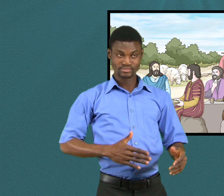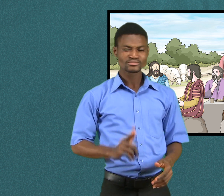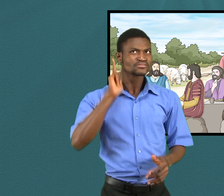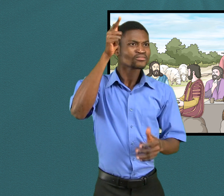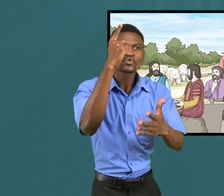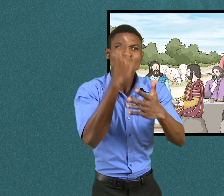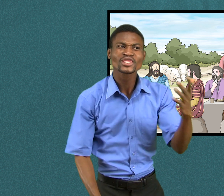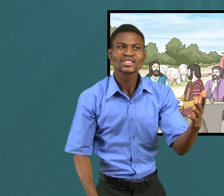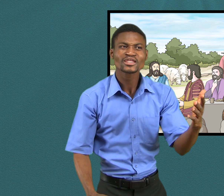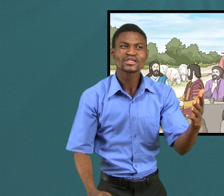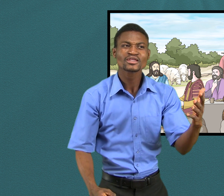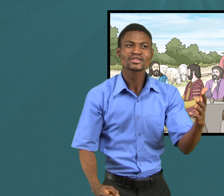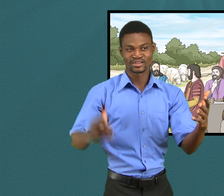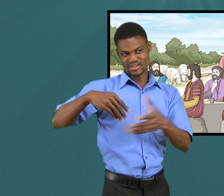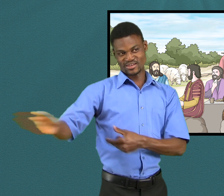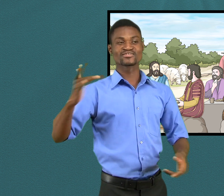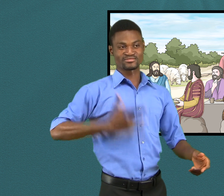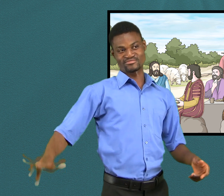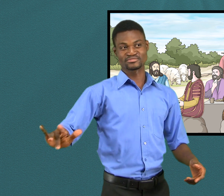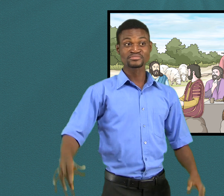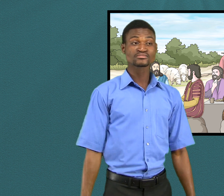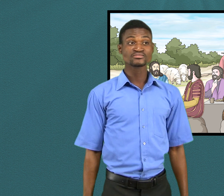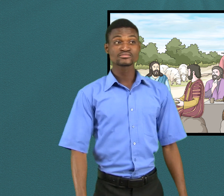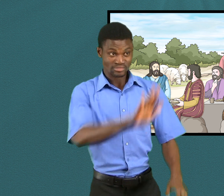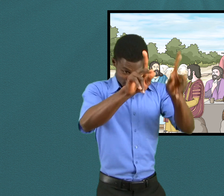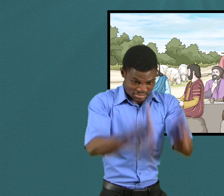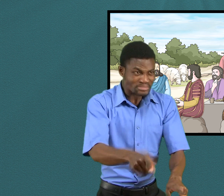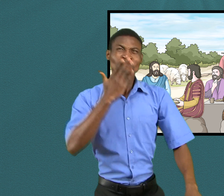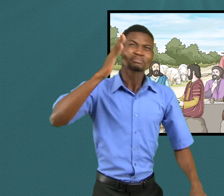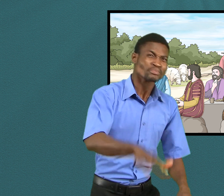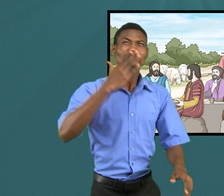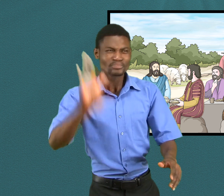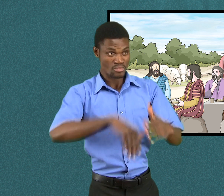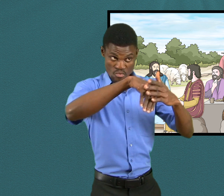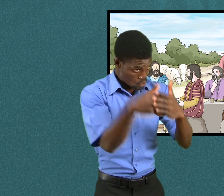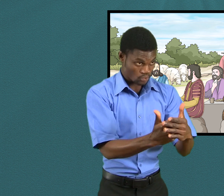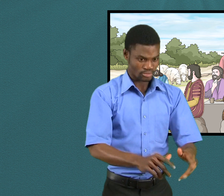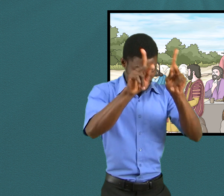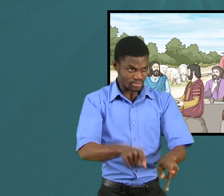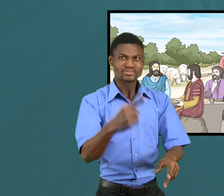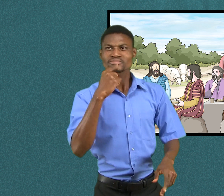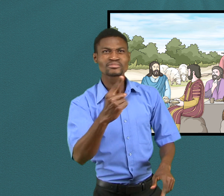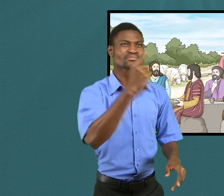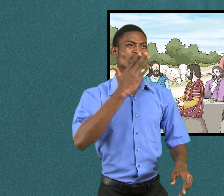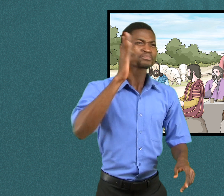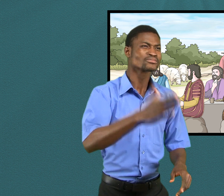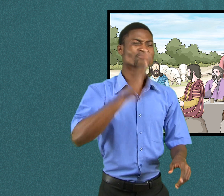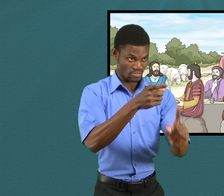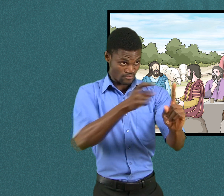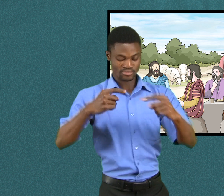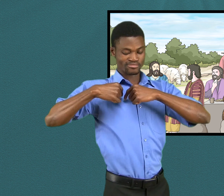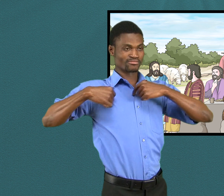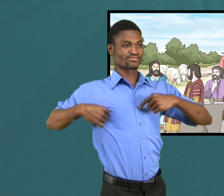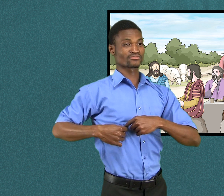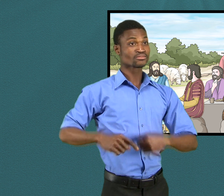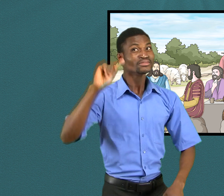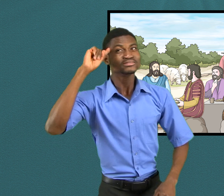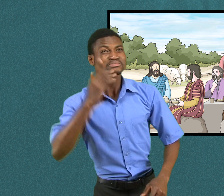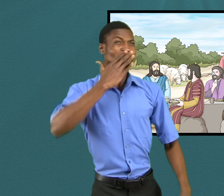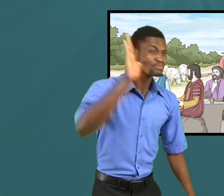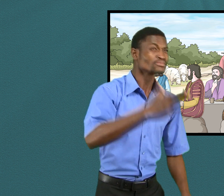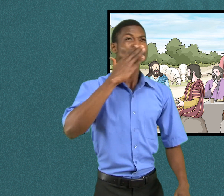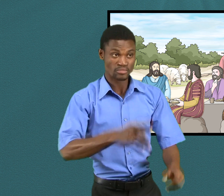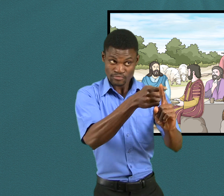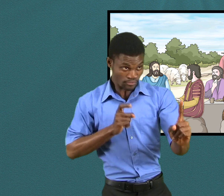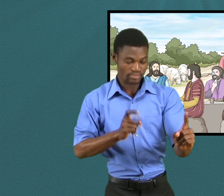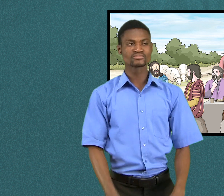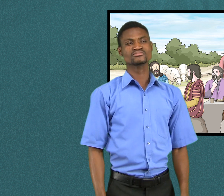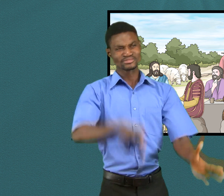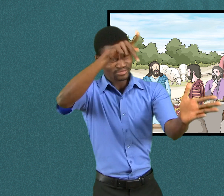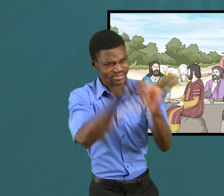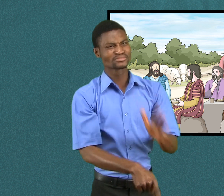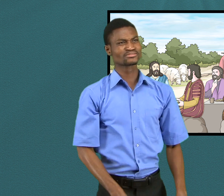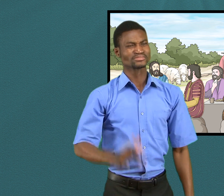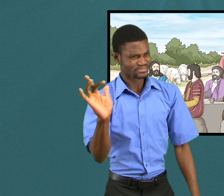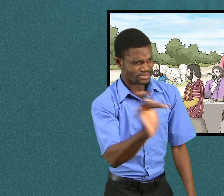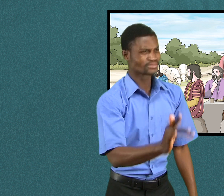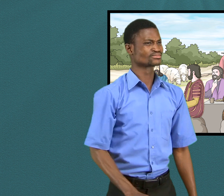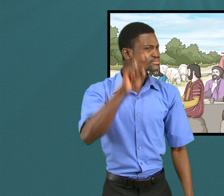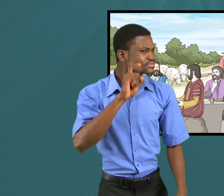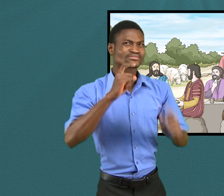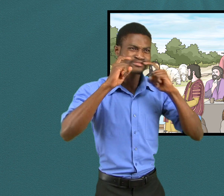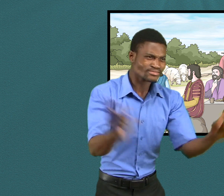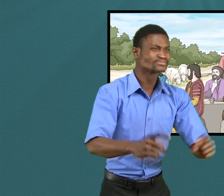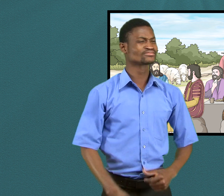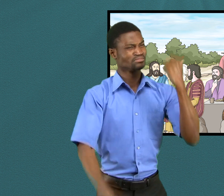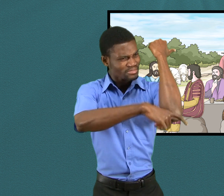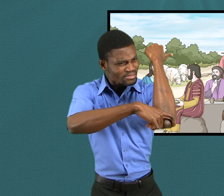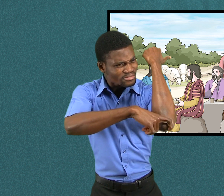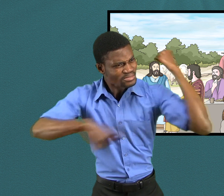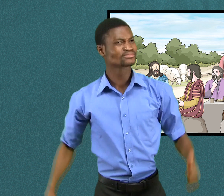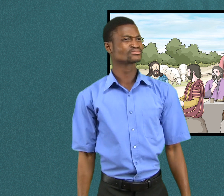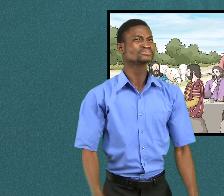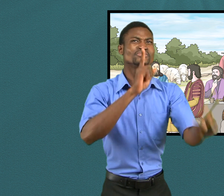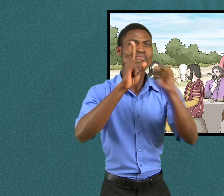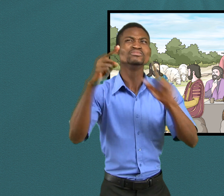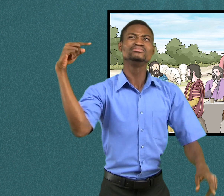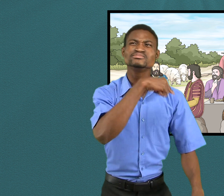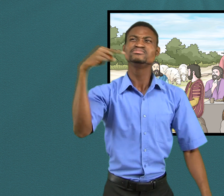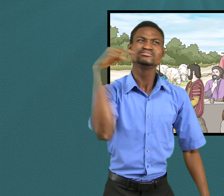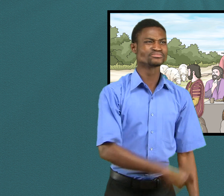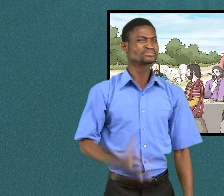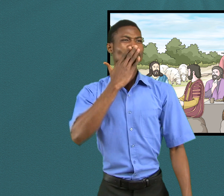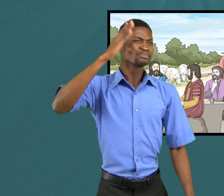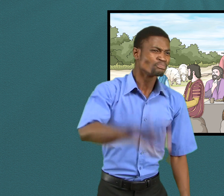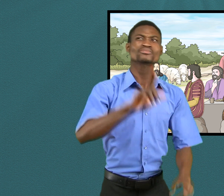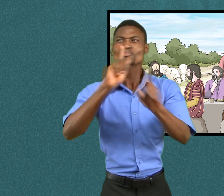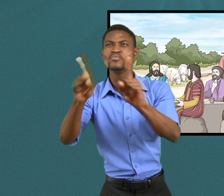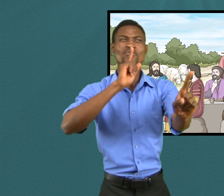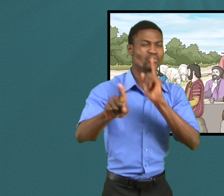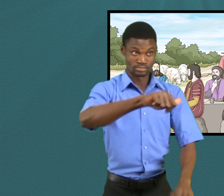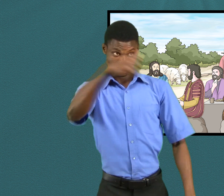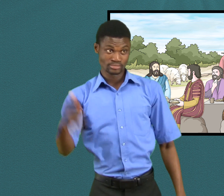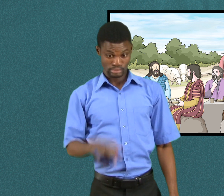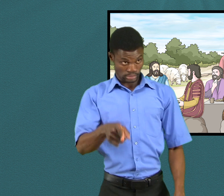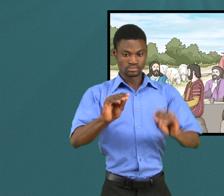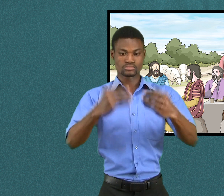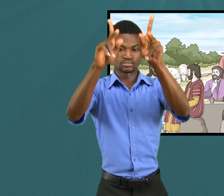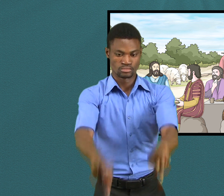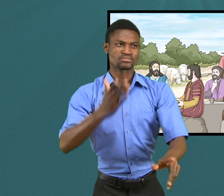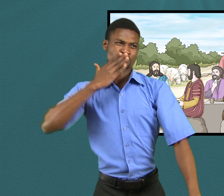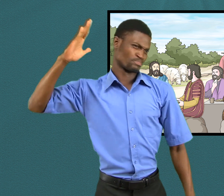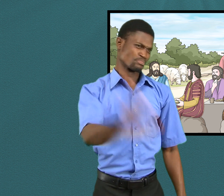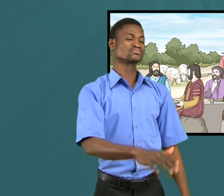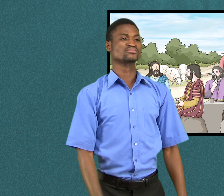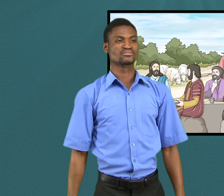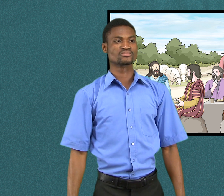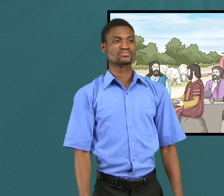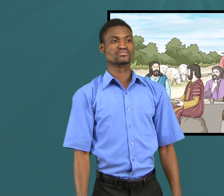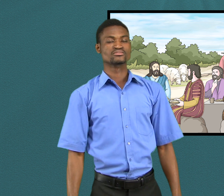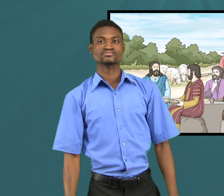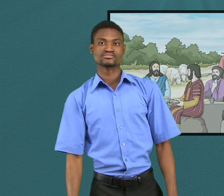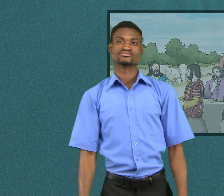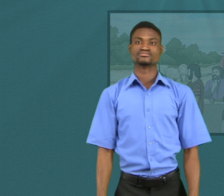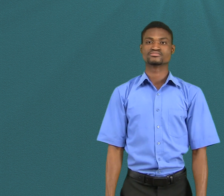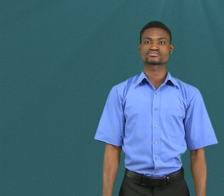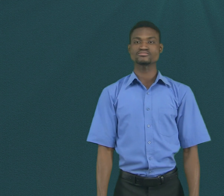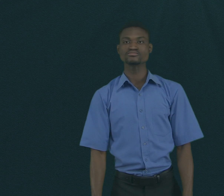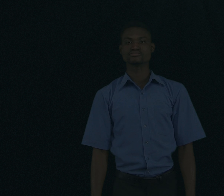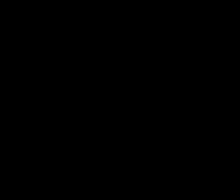For out of the heart come evil thoughts, murder, adultery, sexual immorality, theft, false testimony, and slander. These are what defile a man, but eating with unwashed hands does not defile him.”